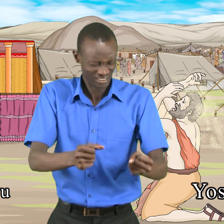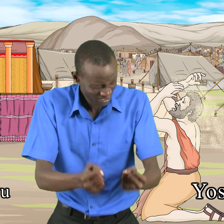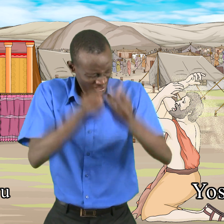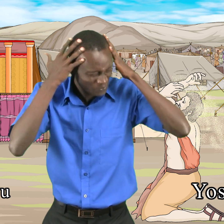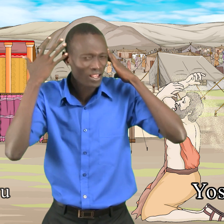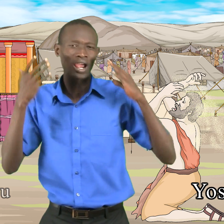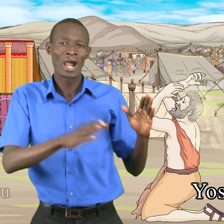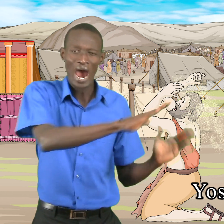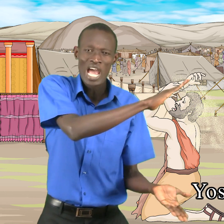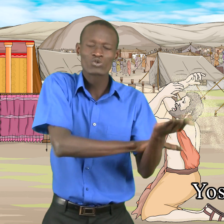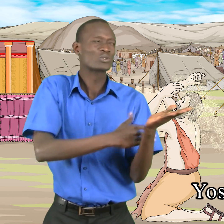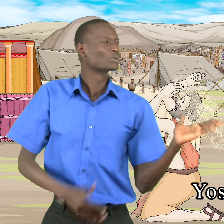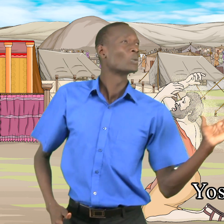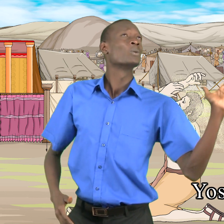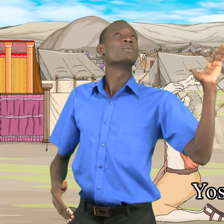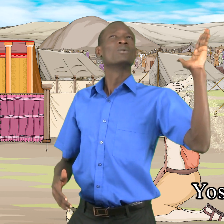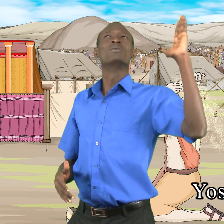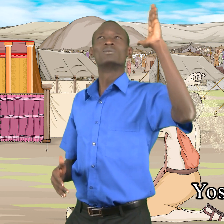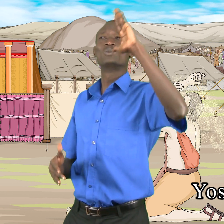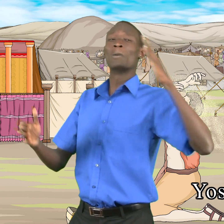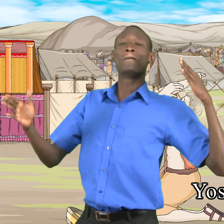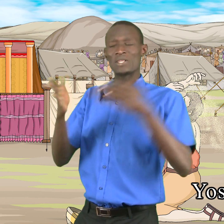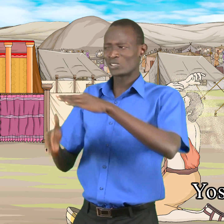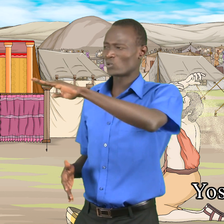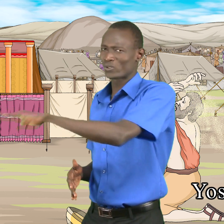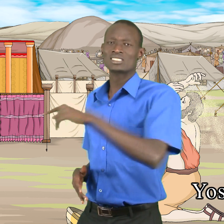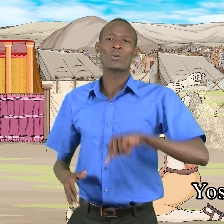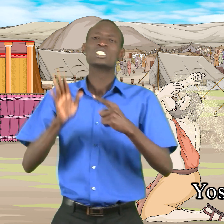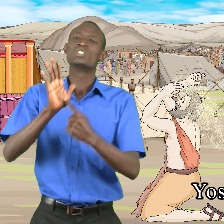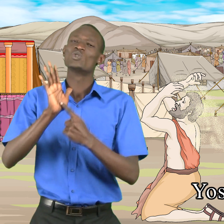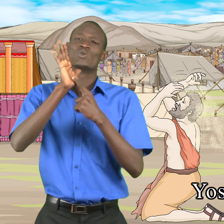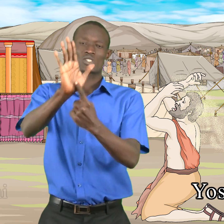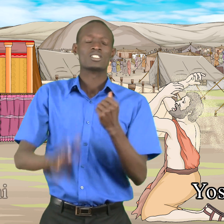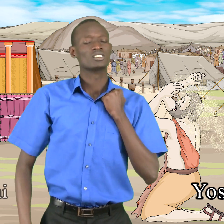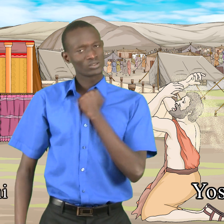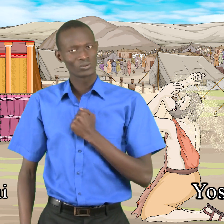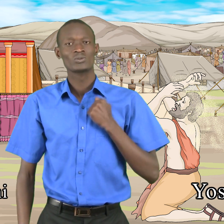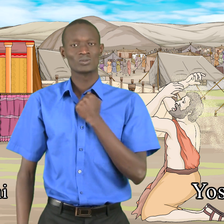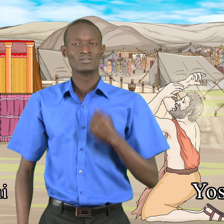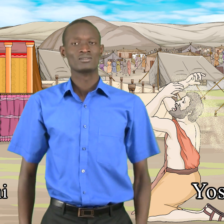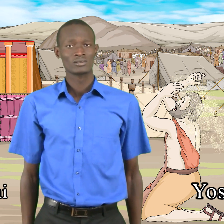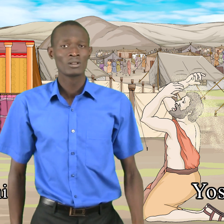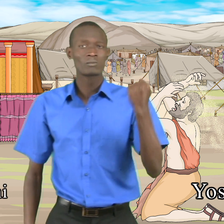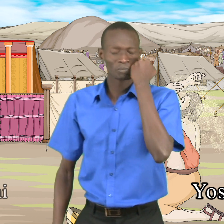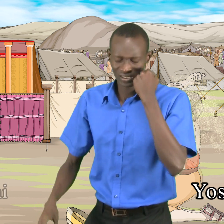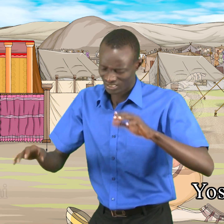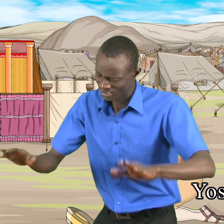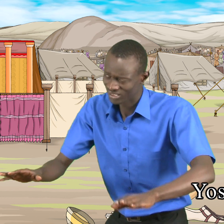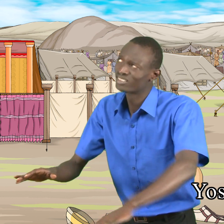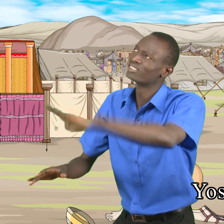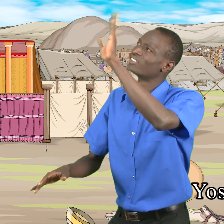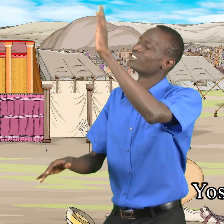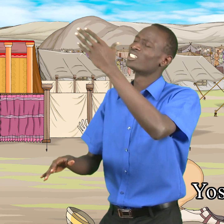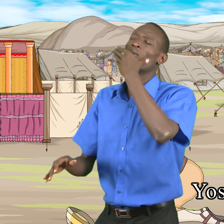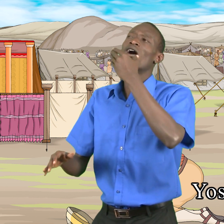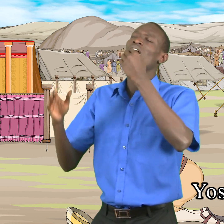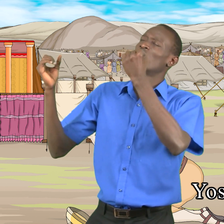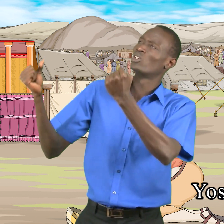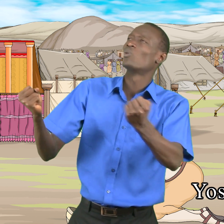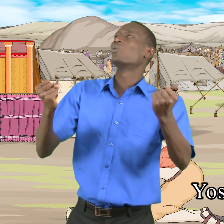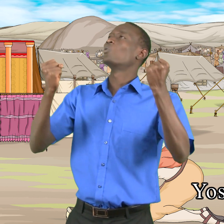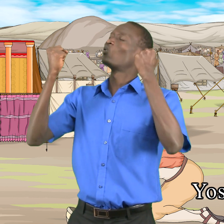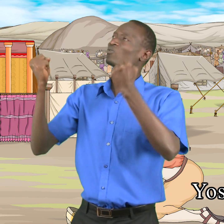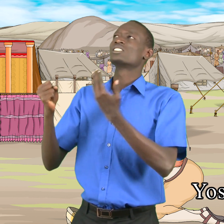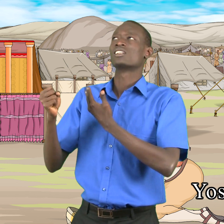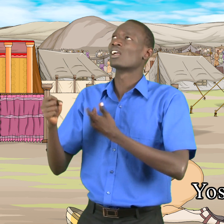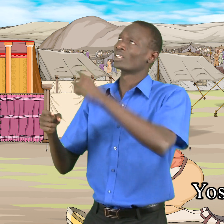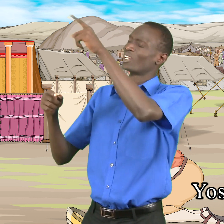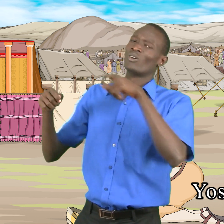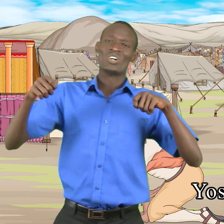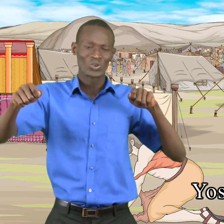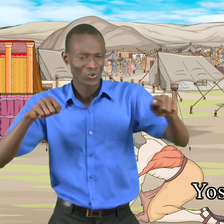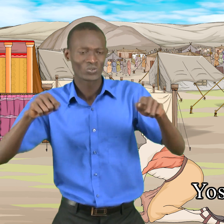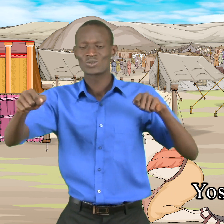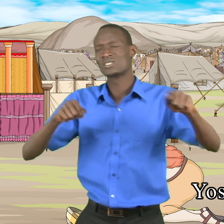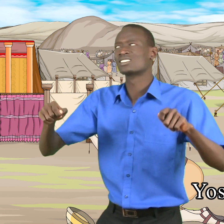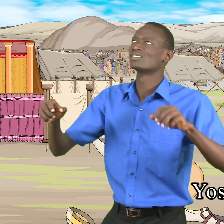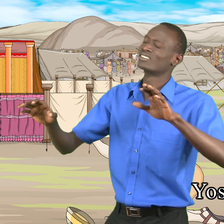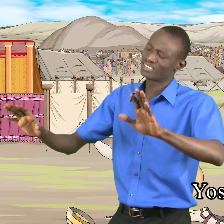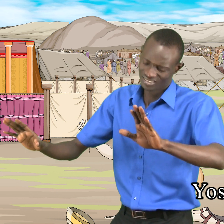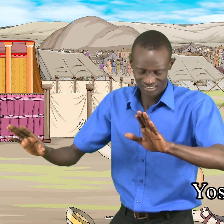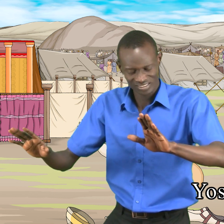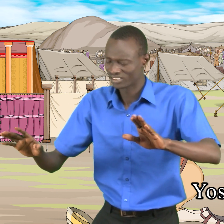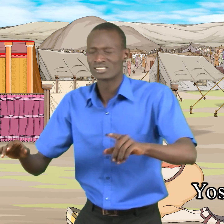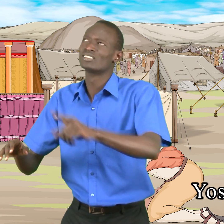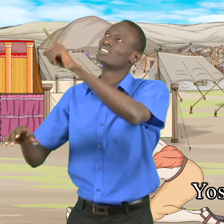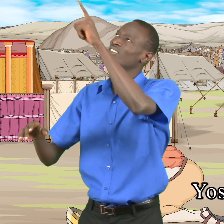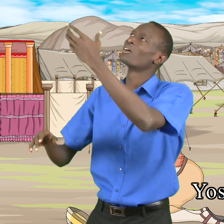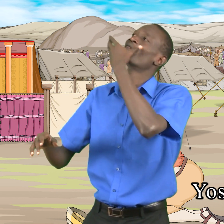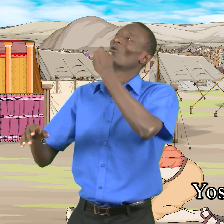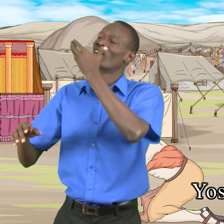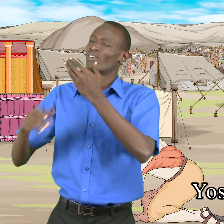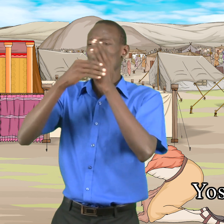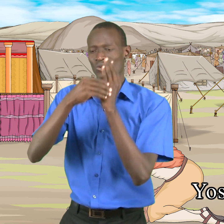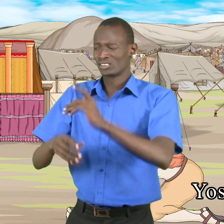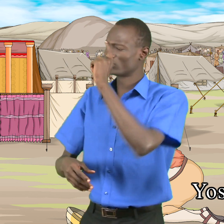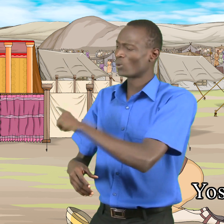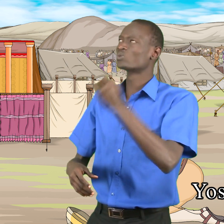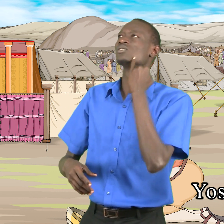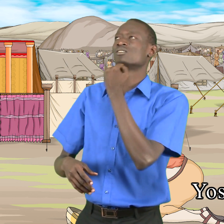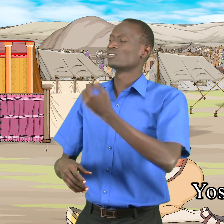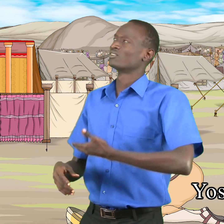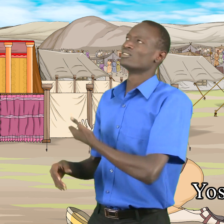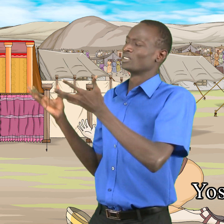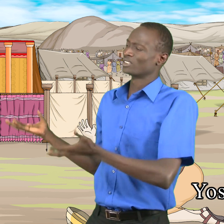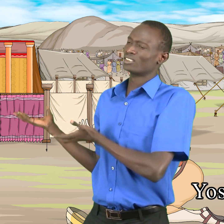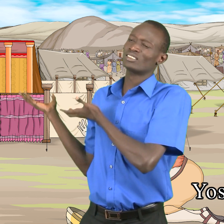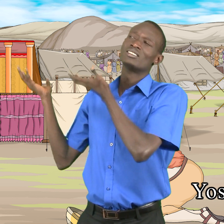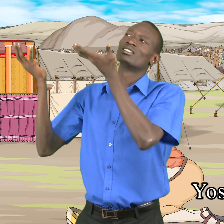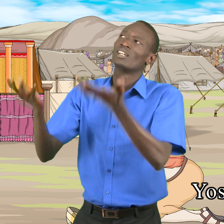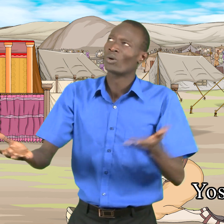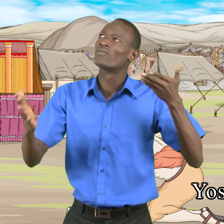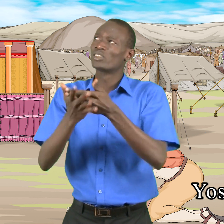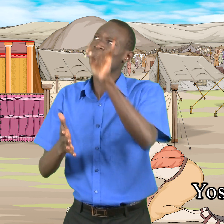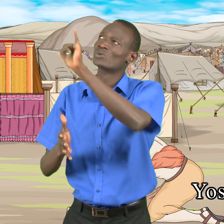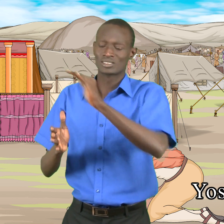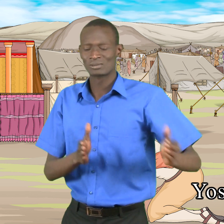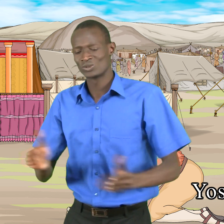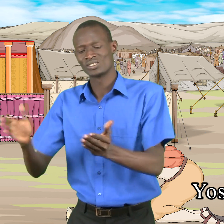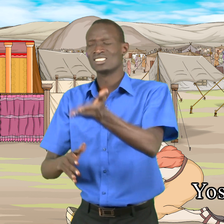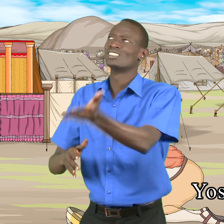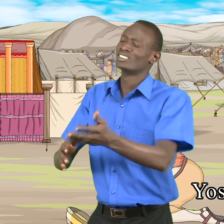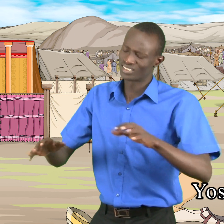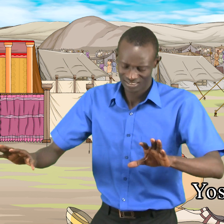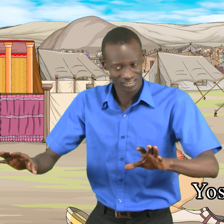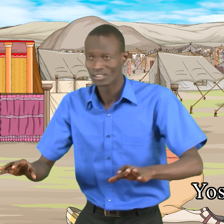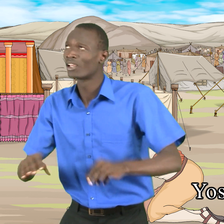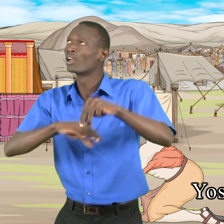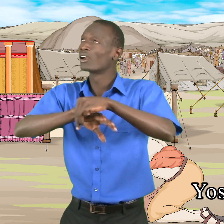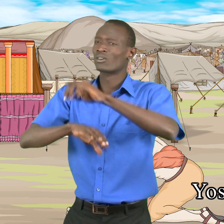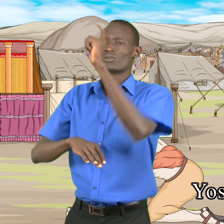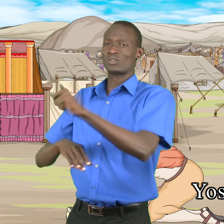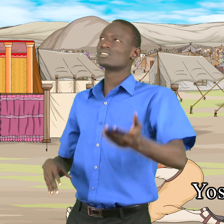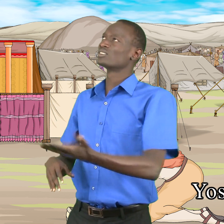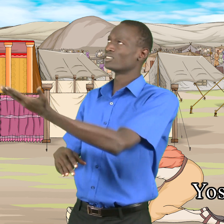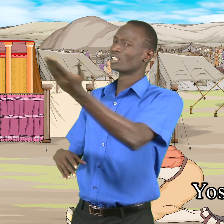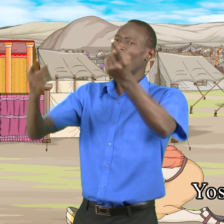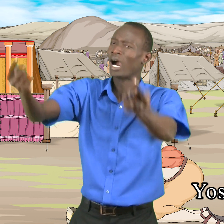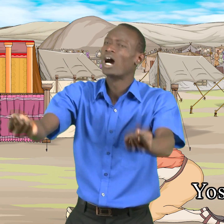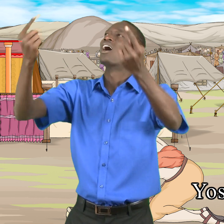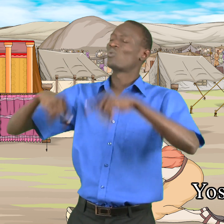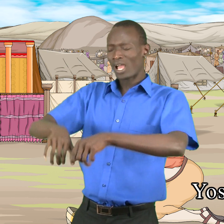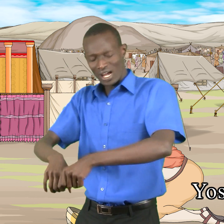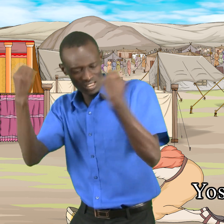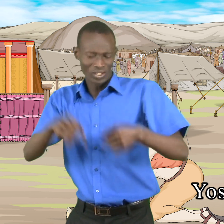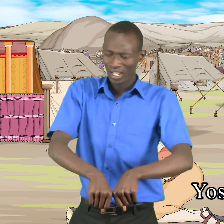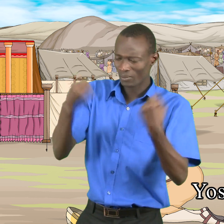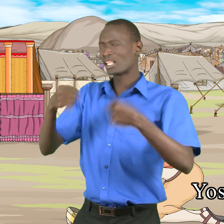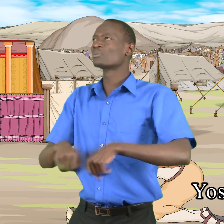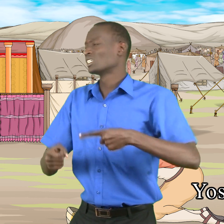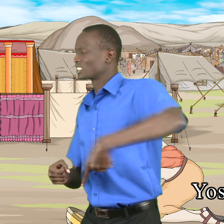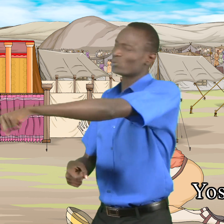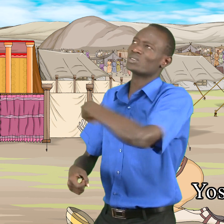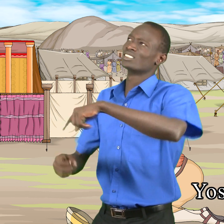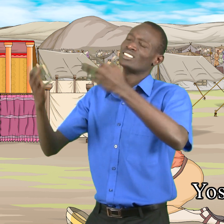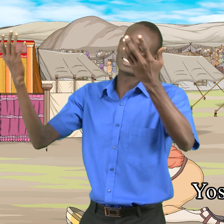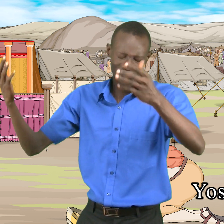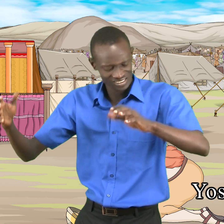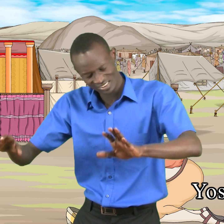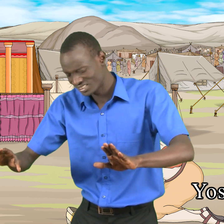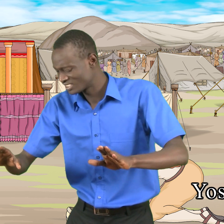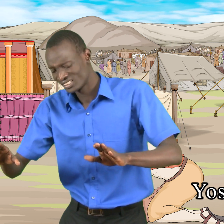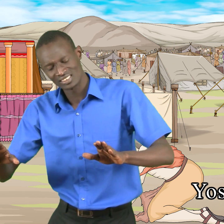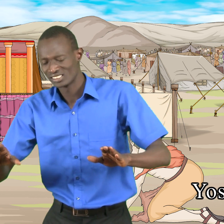“O, Lord GOD,” Joshua said, “why did You ever bring this people across the Jordan to deliver us into the hand of the Amorites to be destroyed?